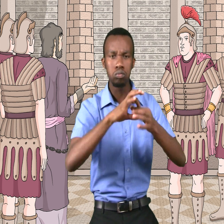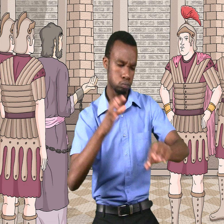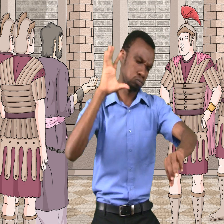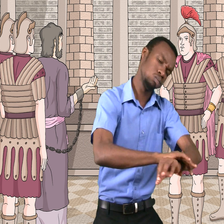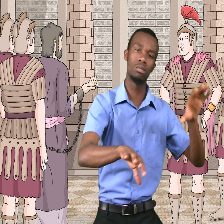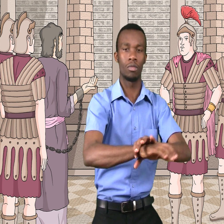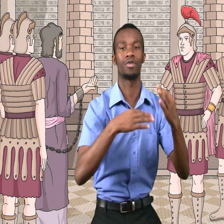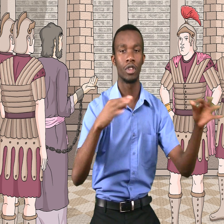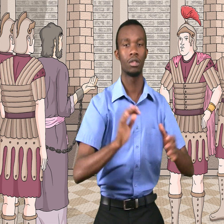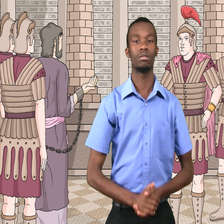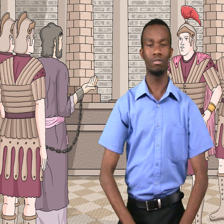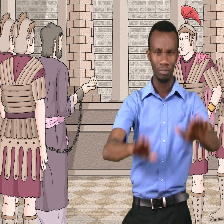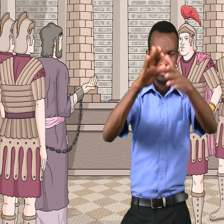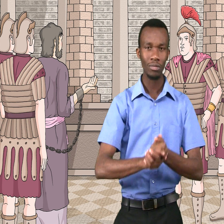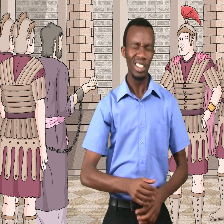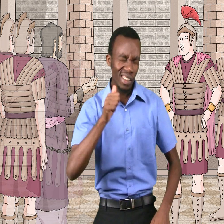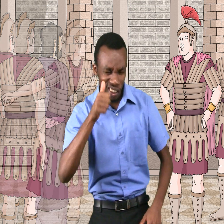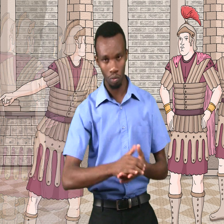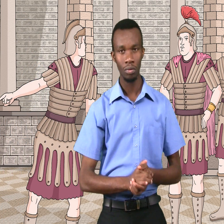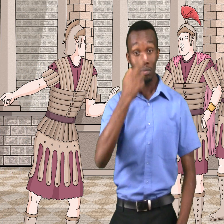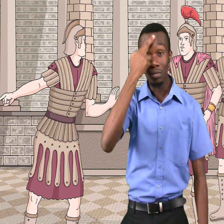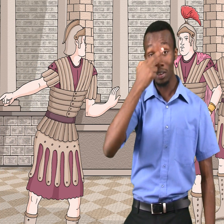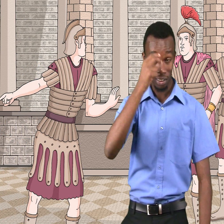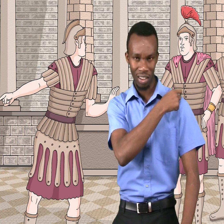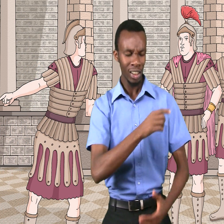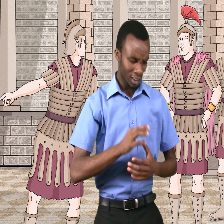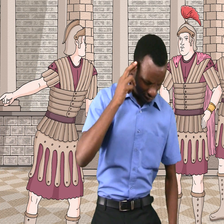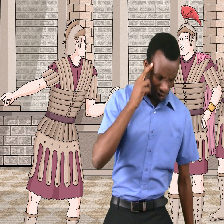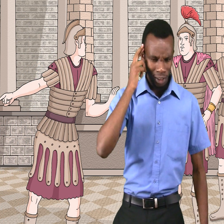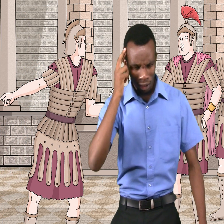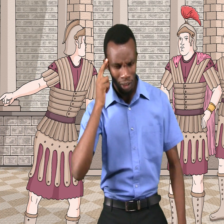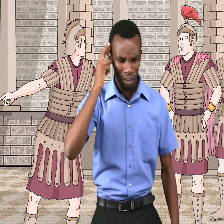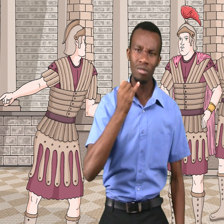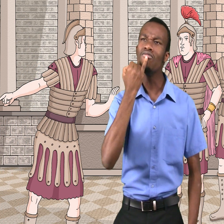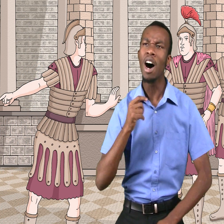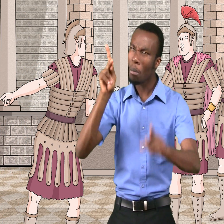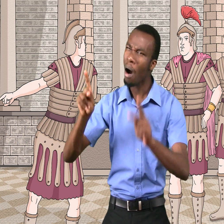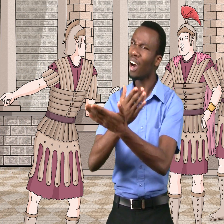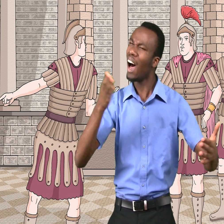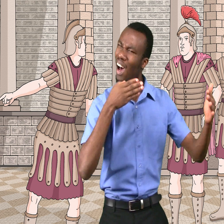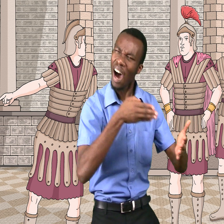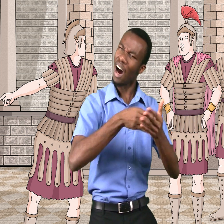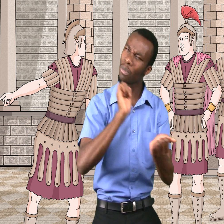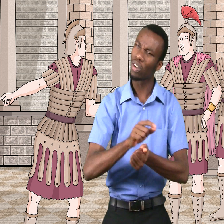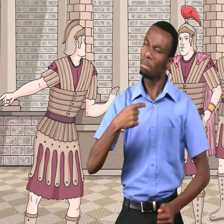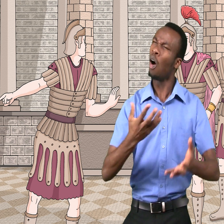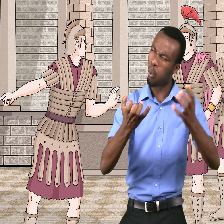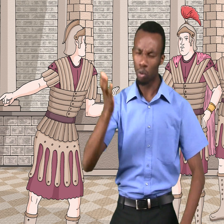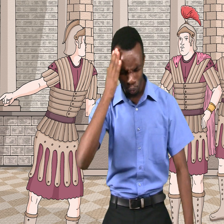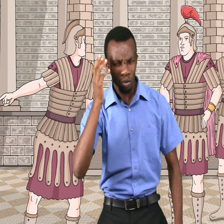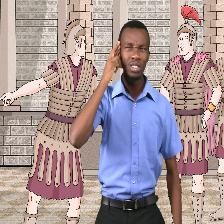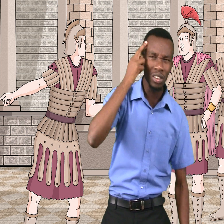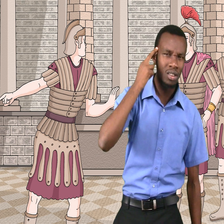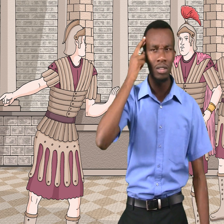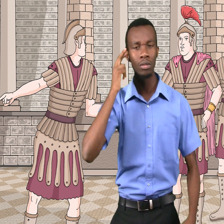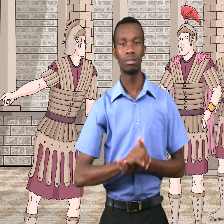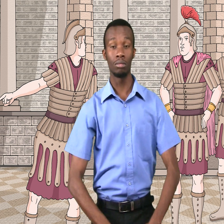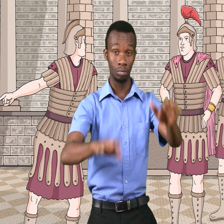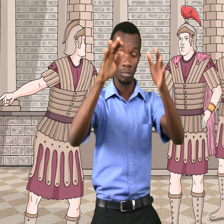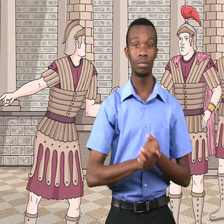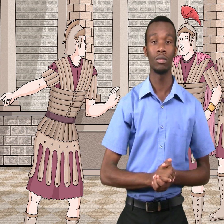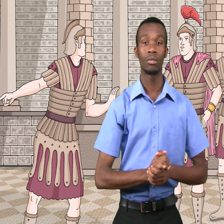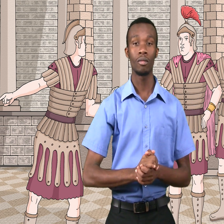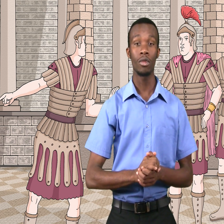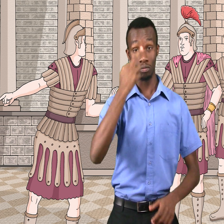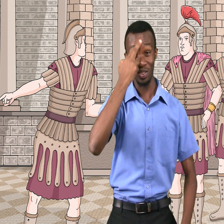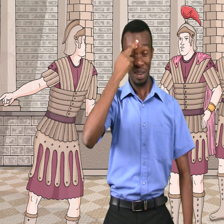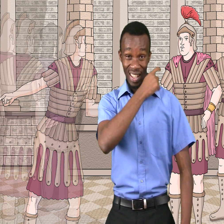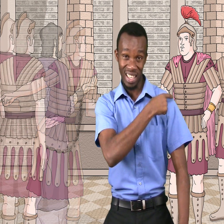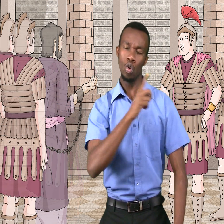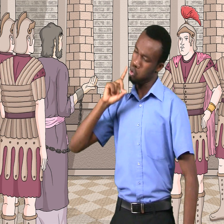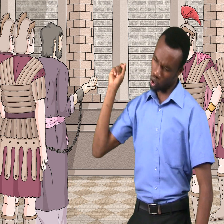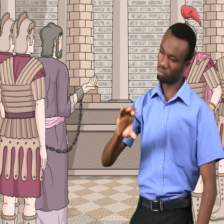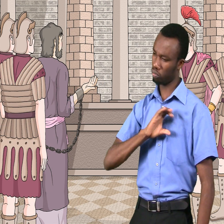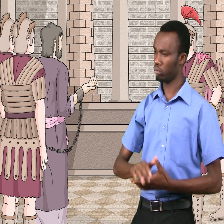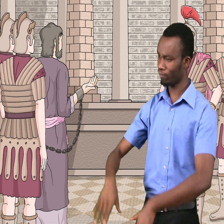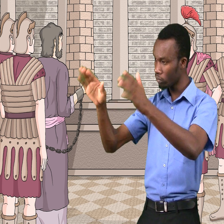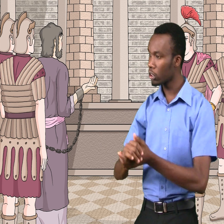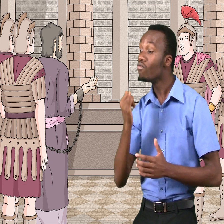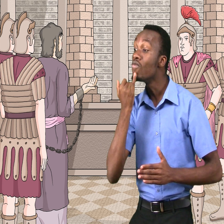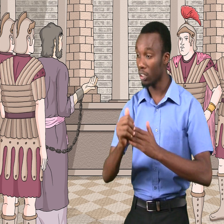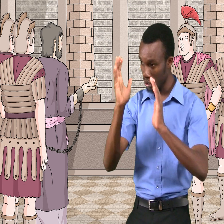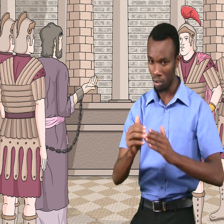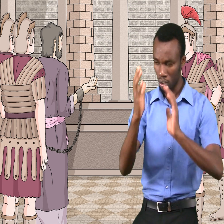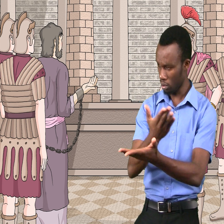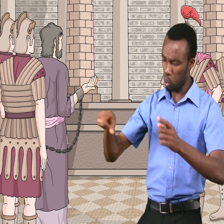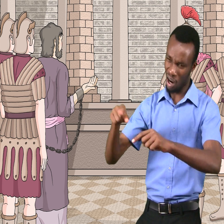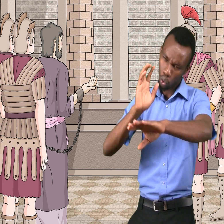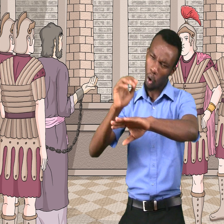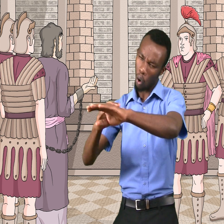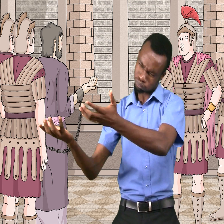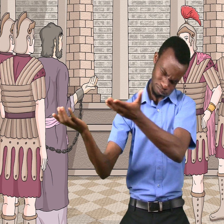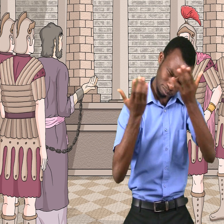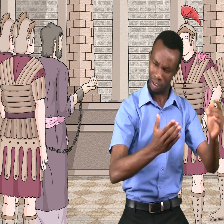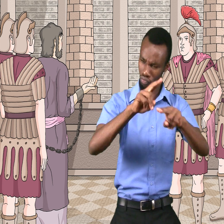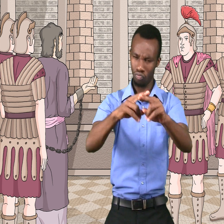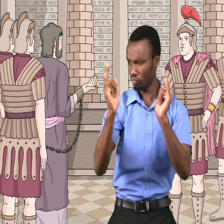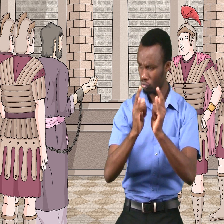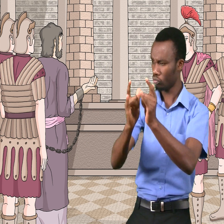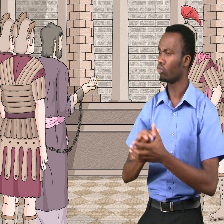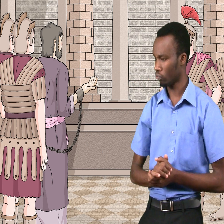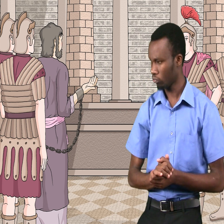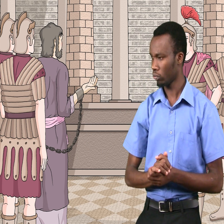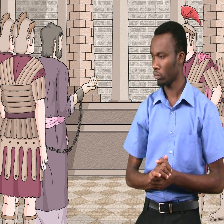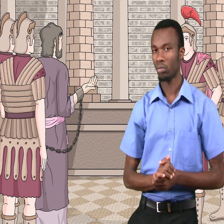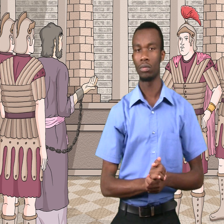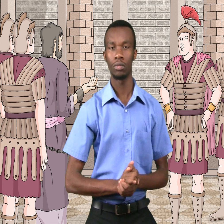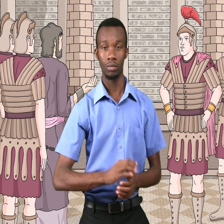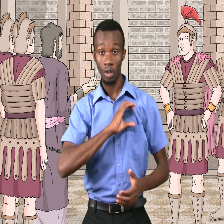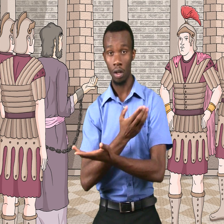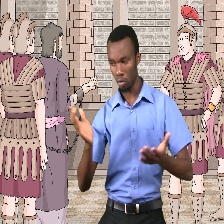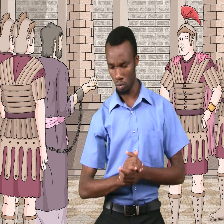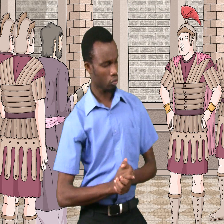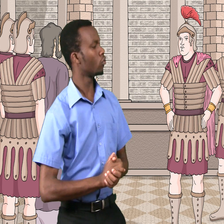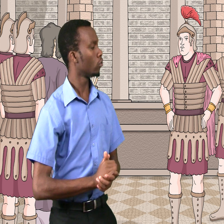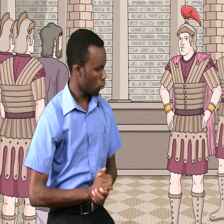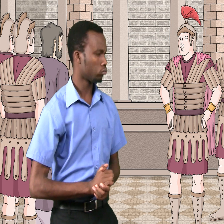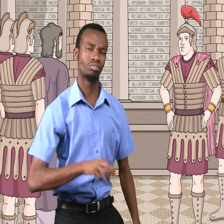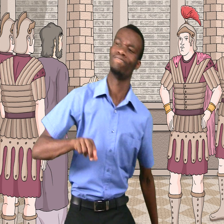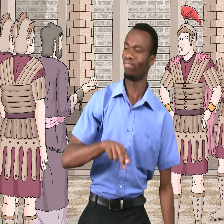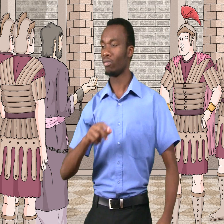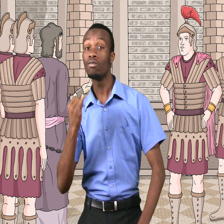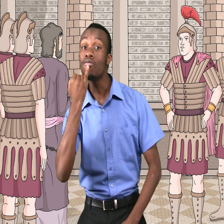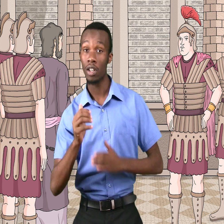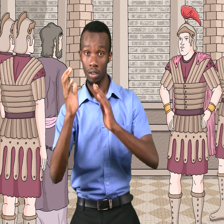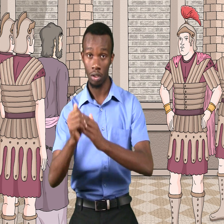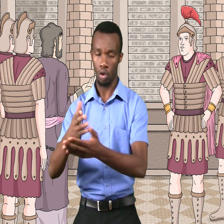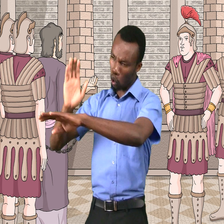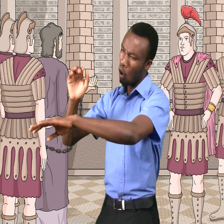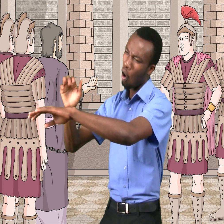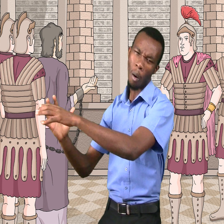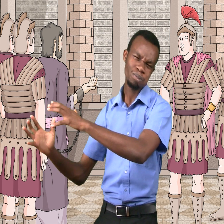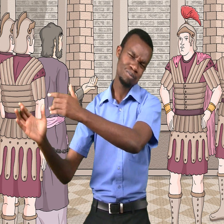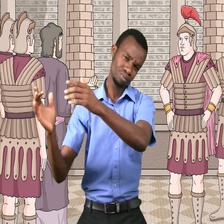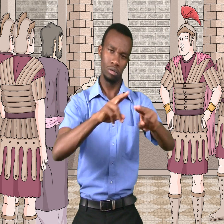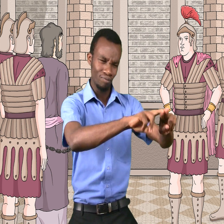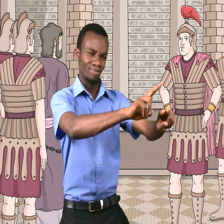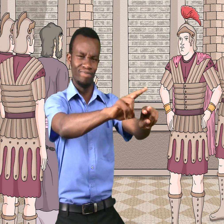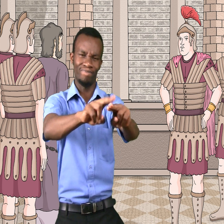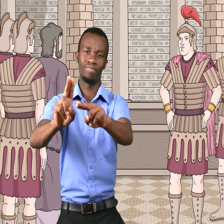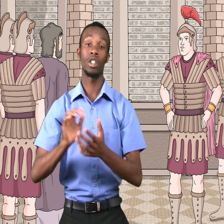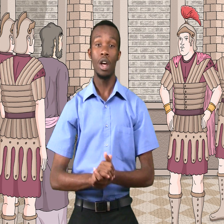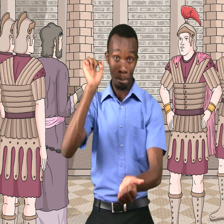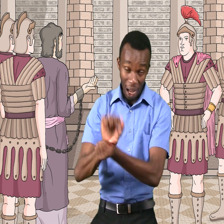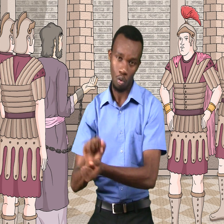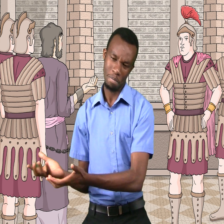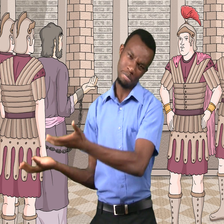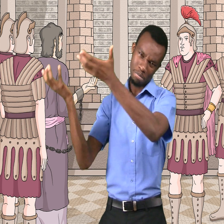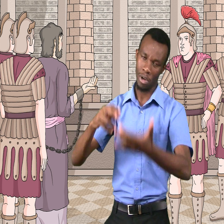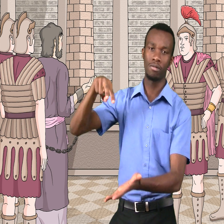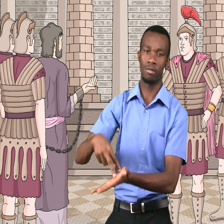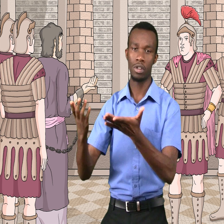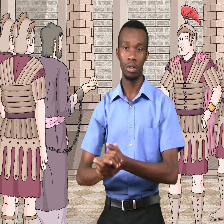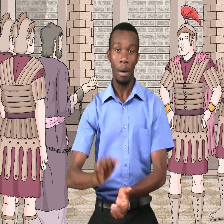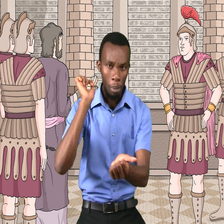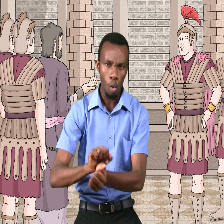The next day the commander, wanting to learn the real reason Paul was accused by the Jews, released him and ordered the chief priests and the whole Sanhedrin to assemble.